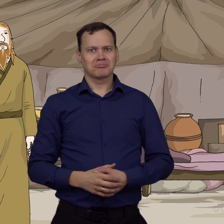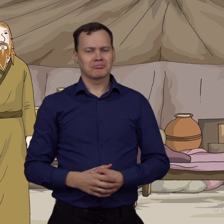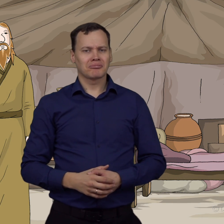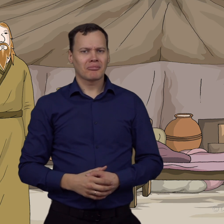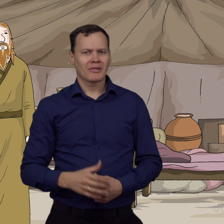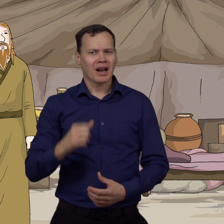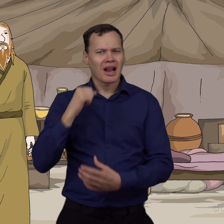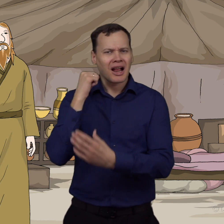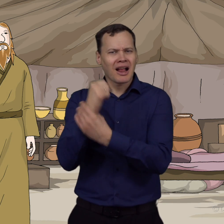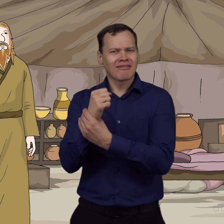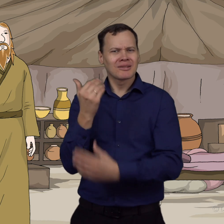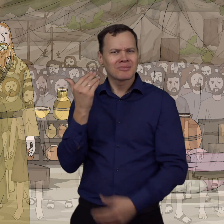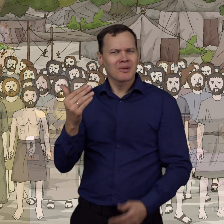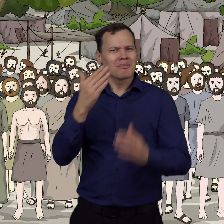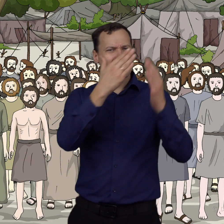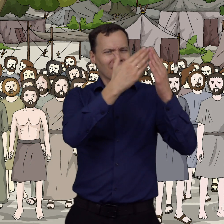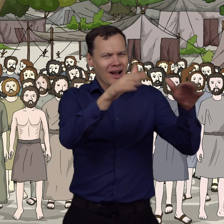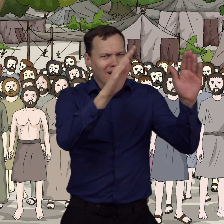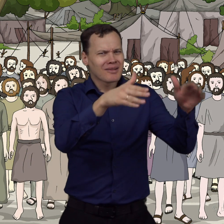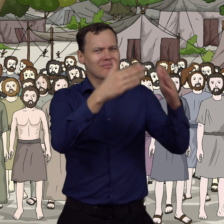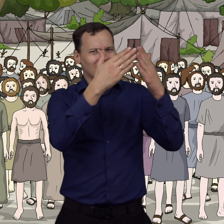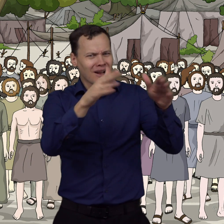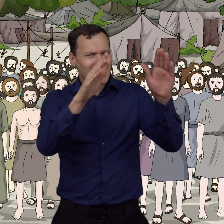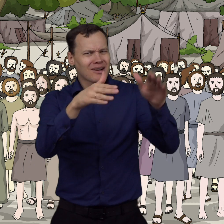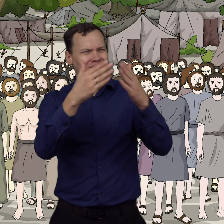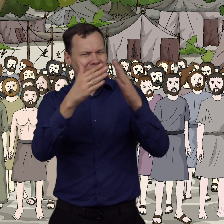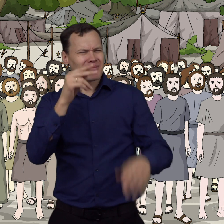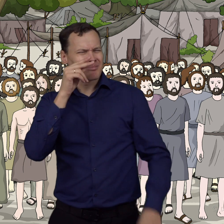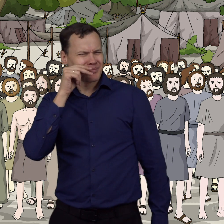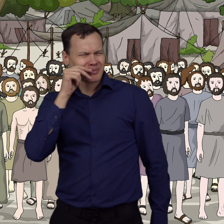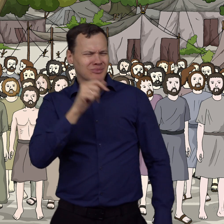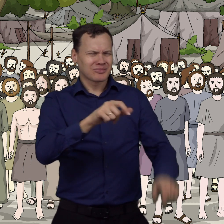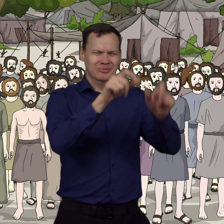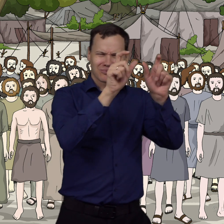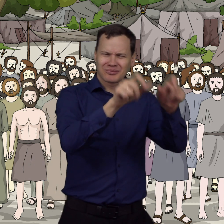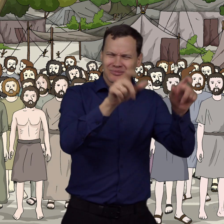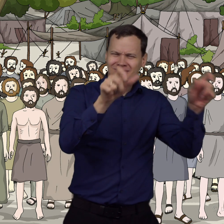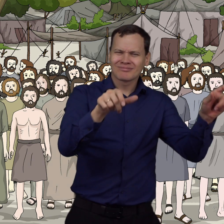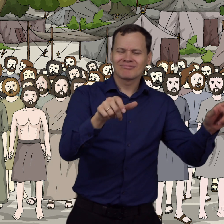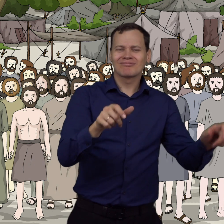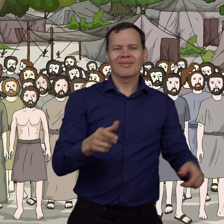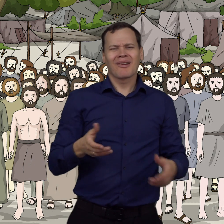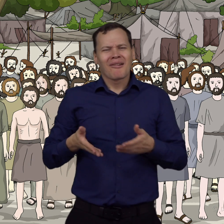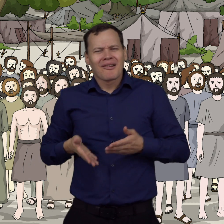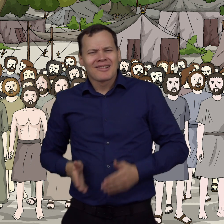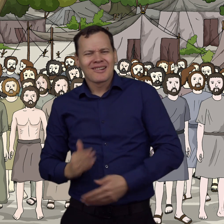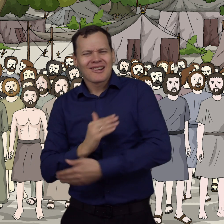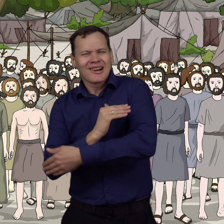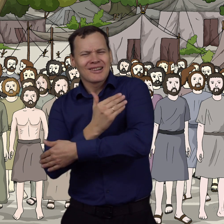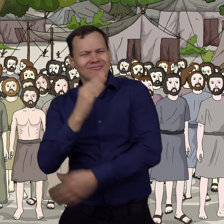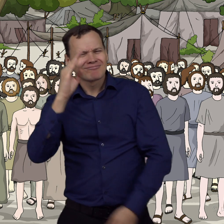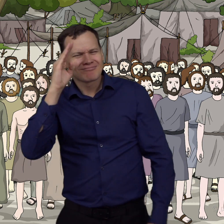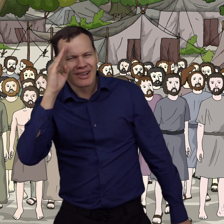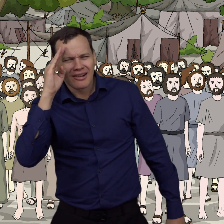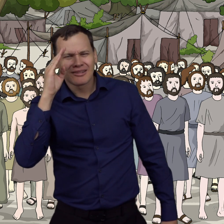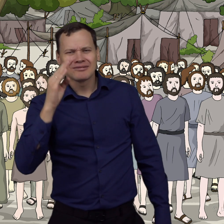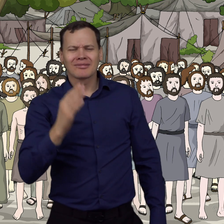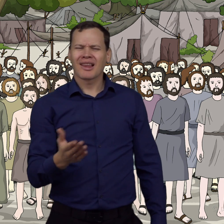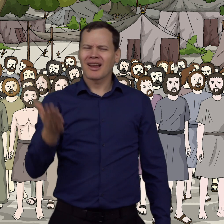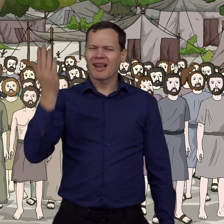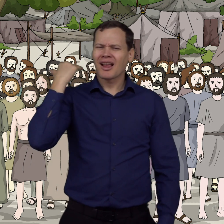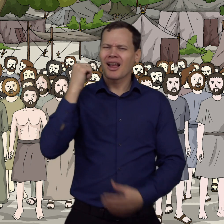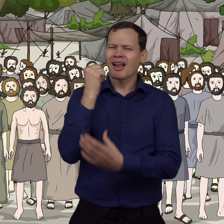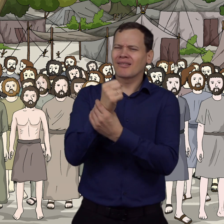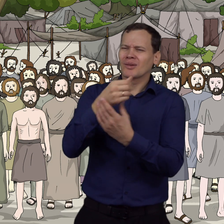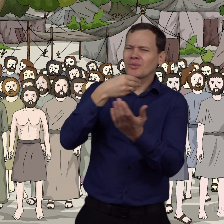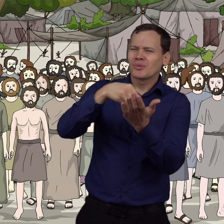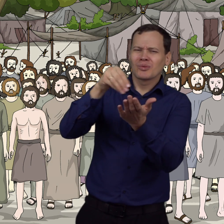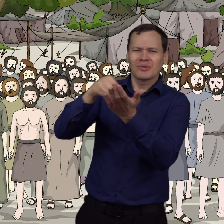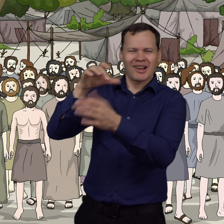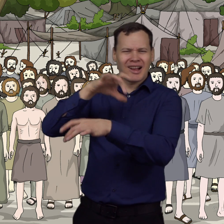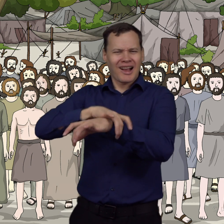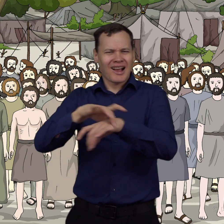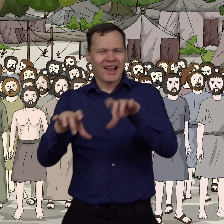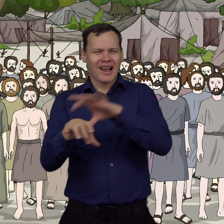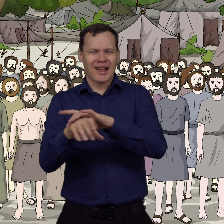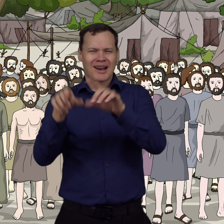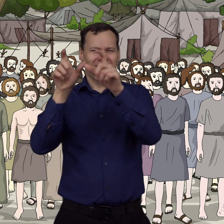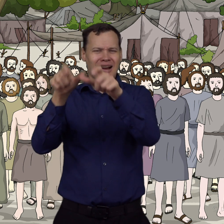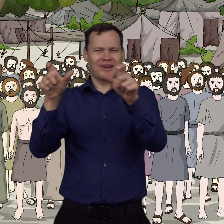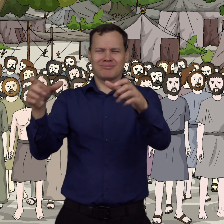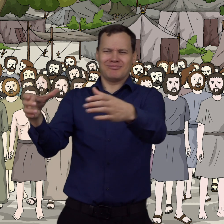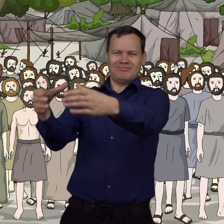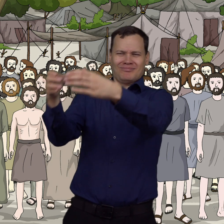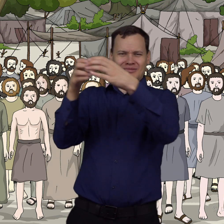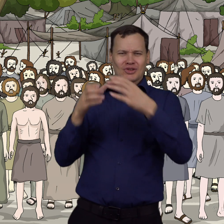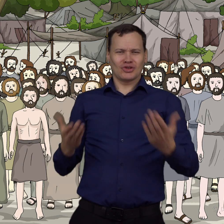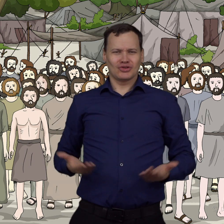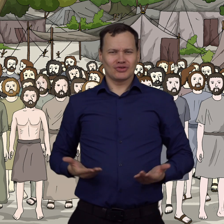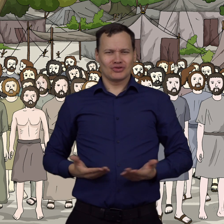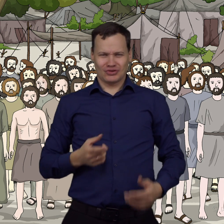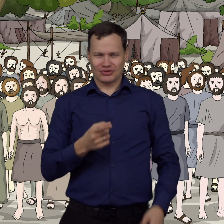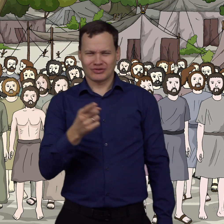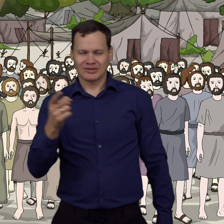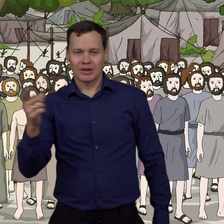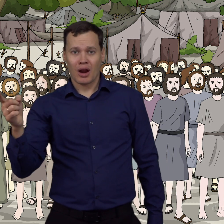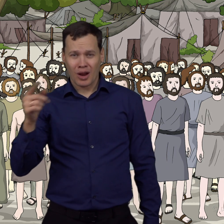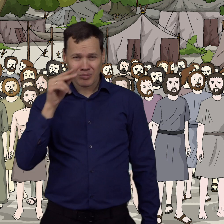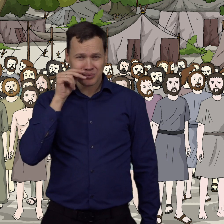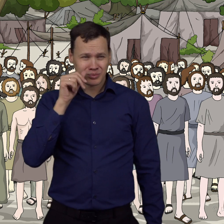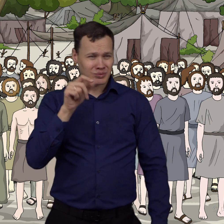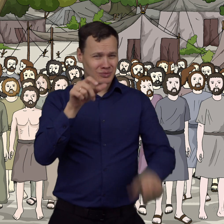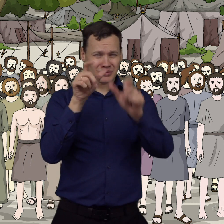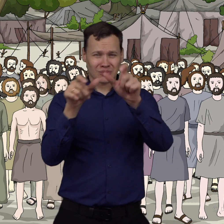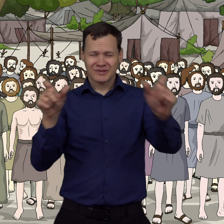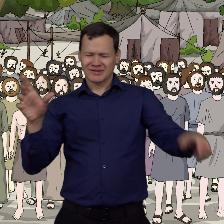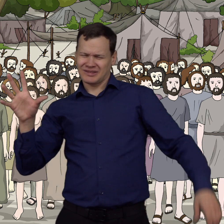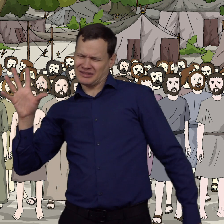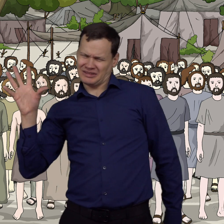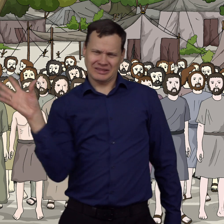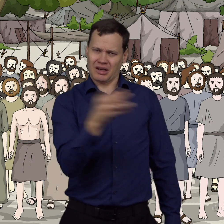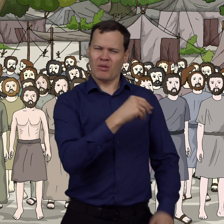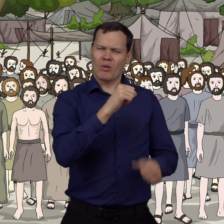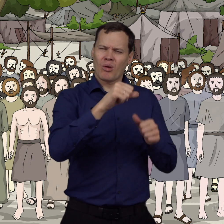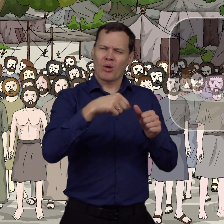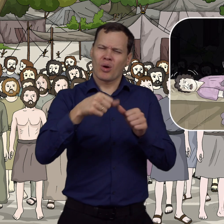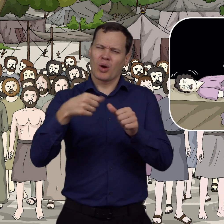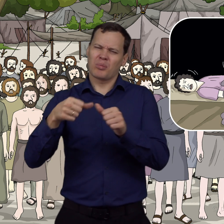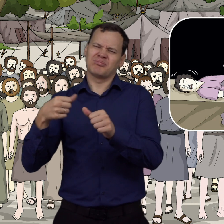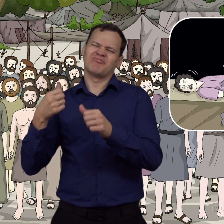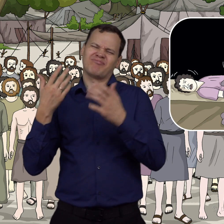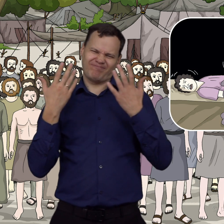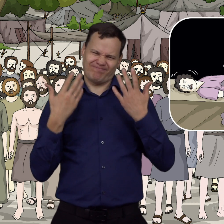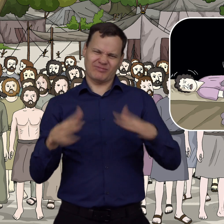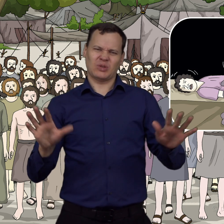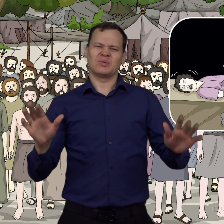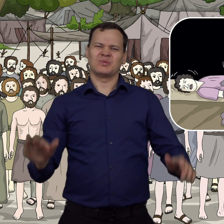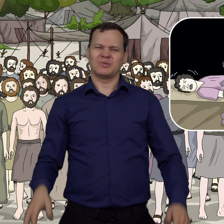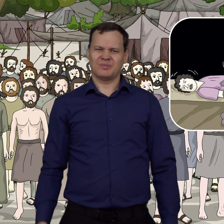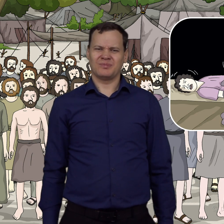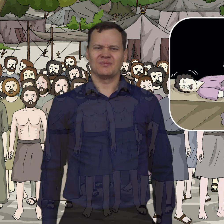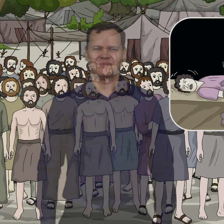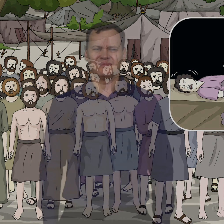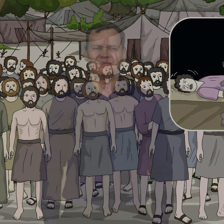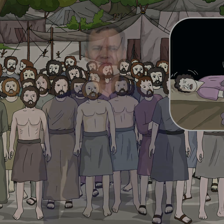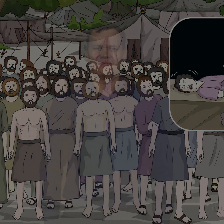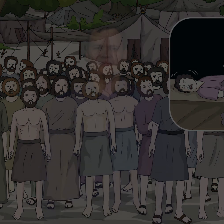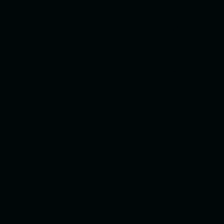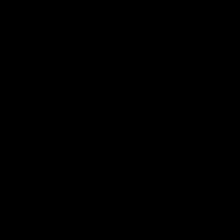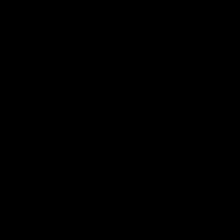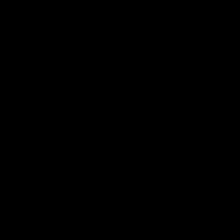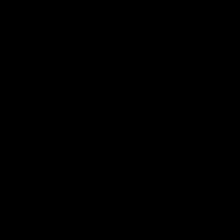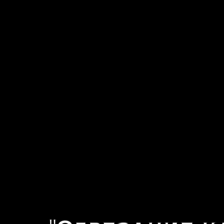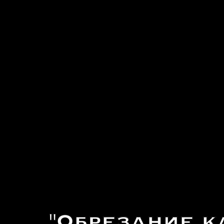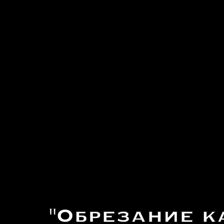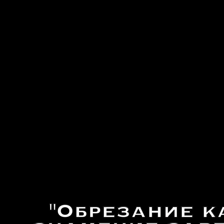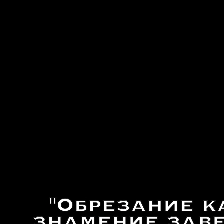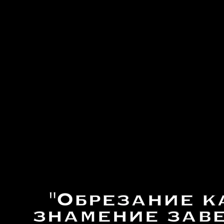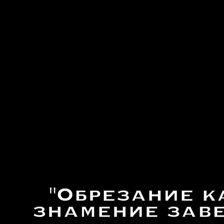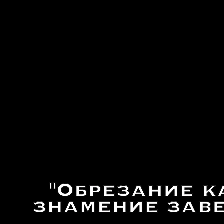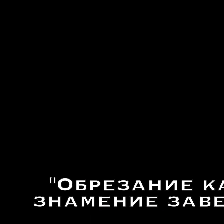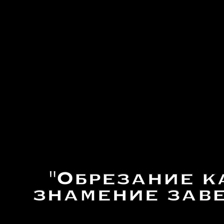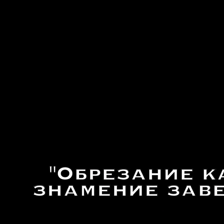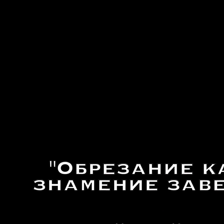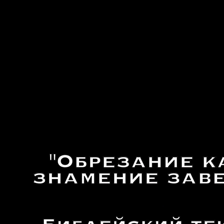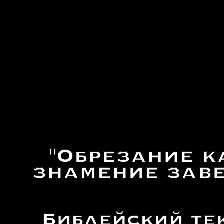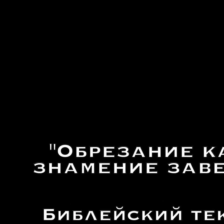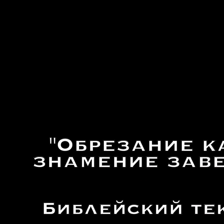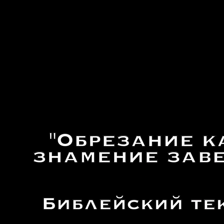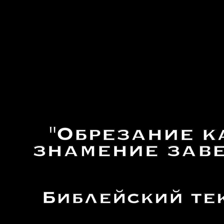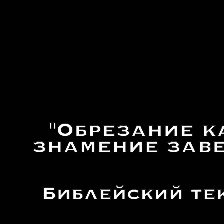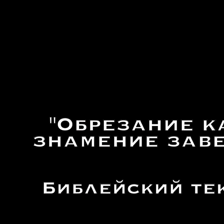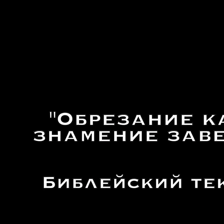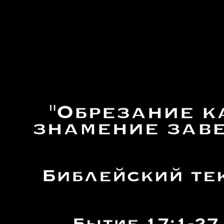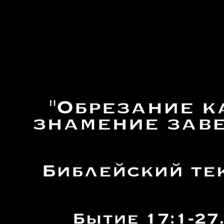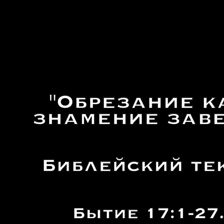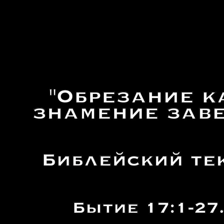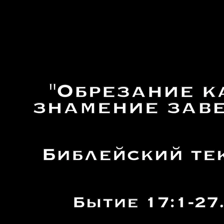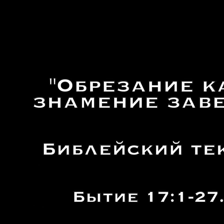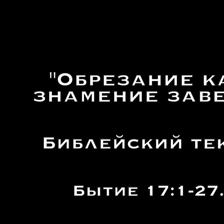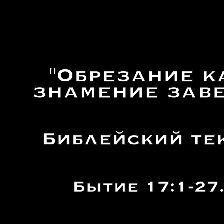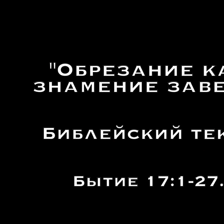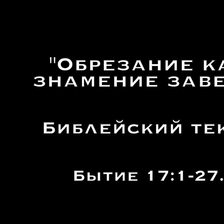And all the men of Abraham’s household—both servants born in his household and those purchased from foreigners—were circumcised with him.